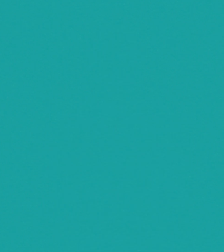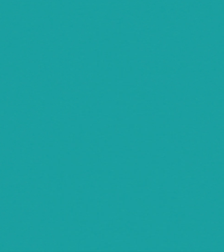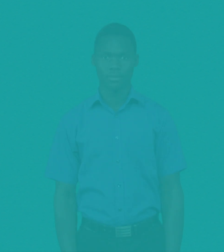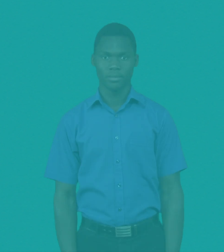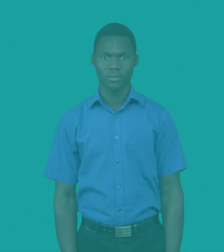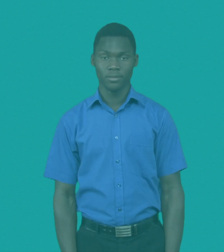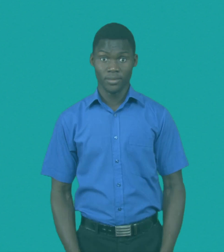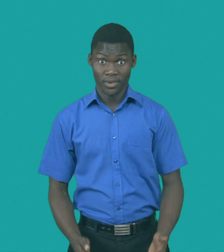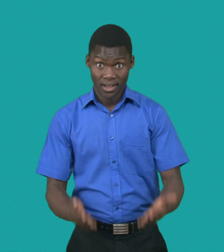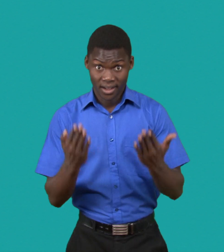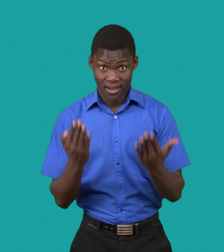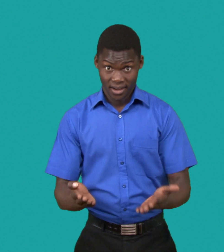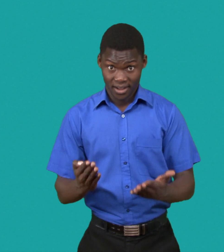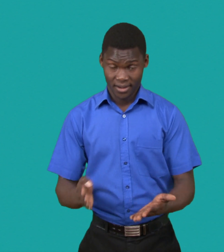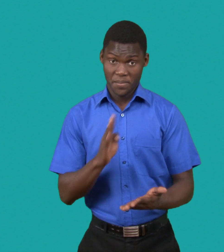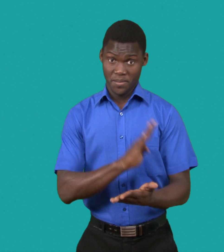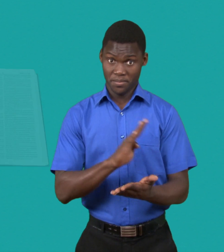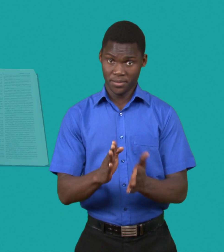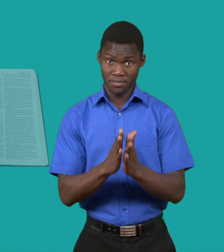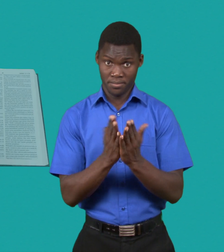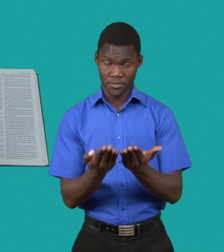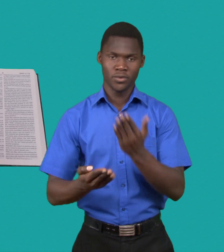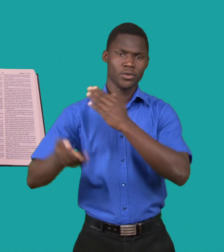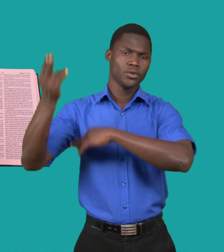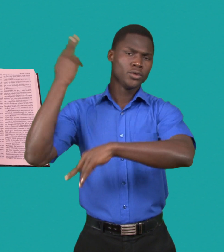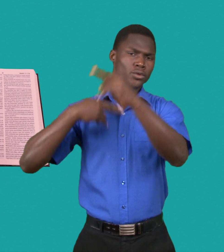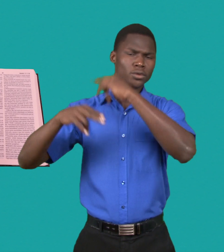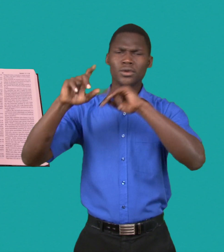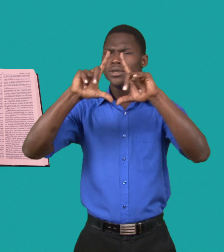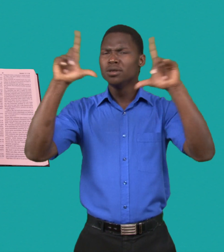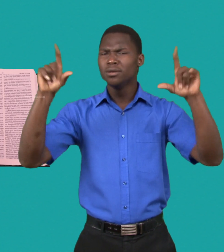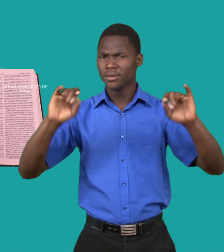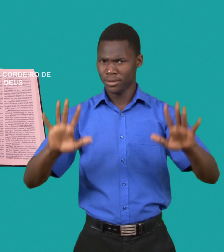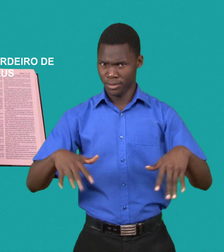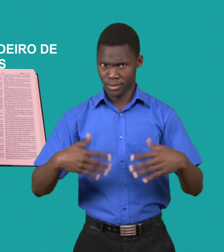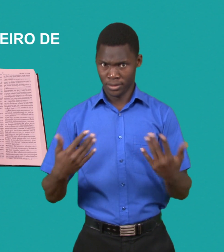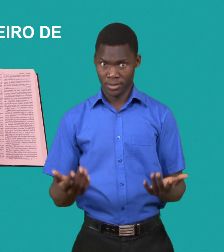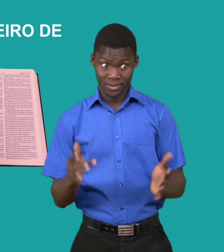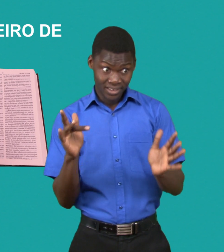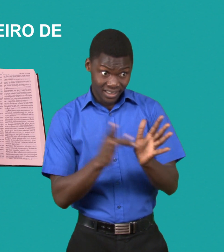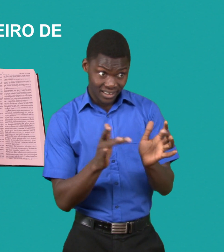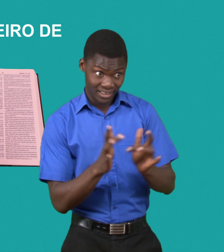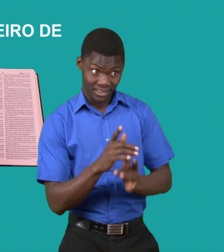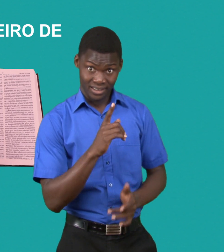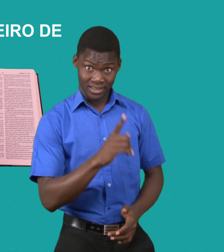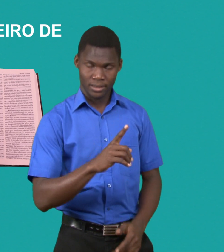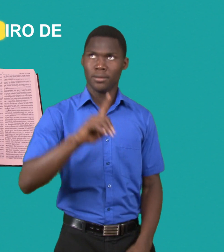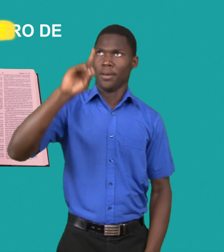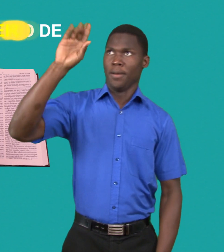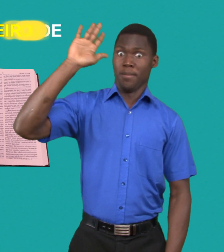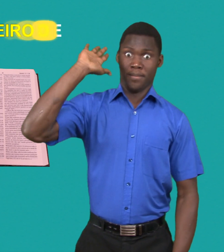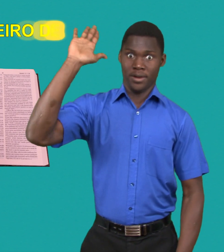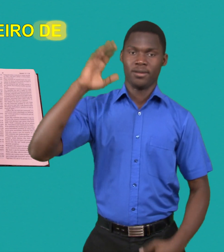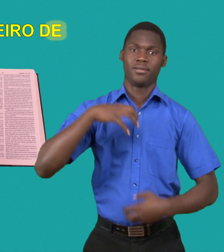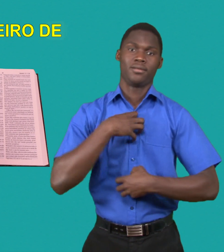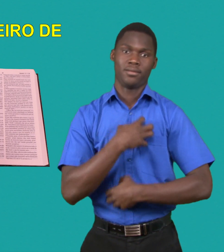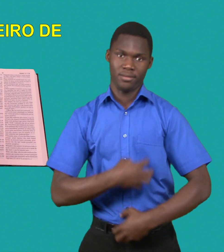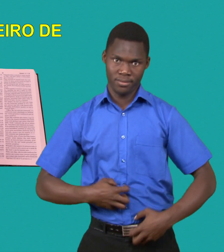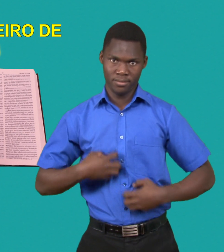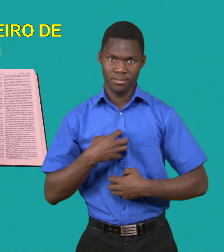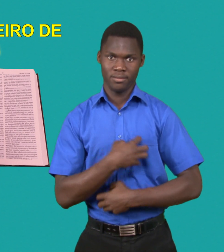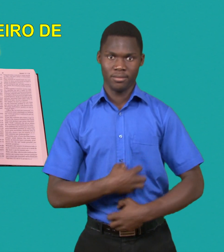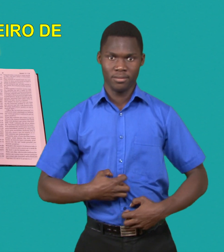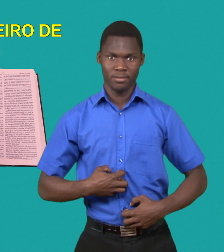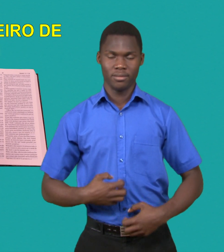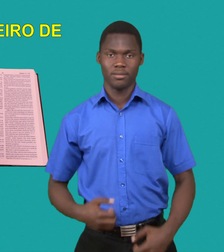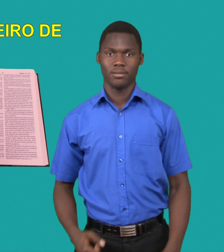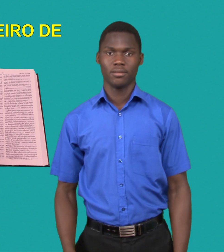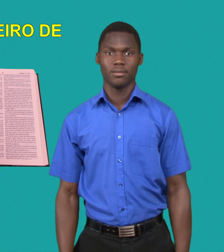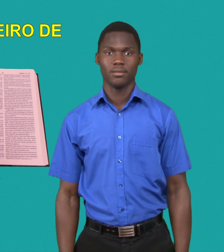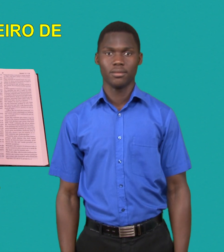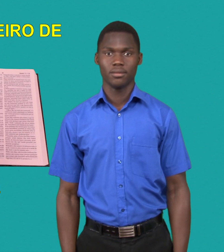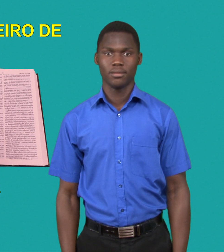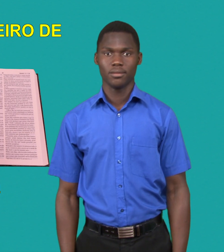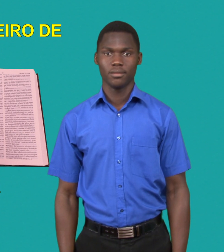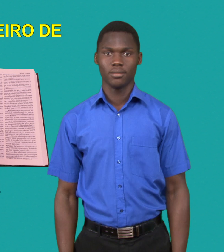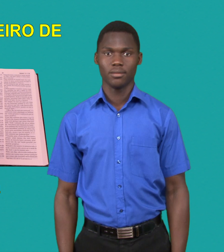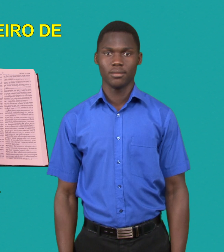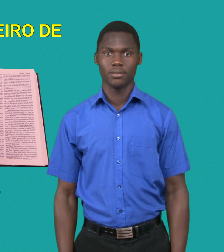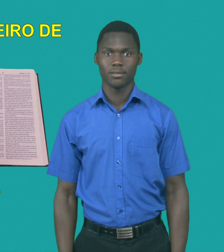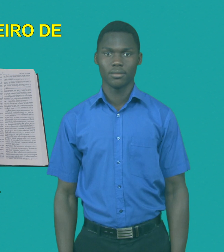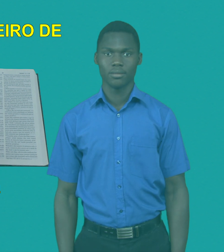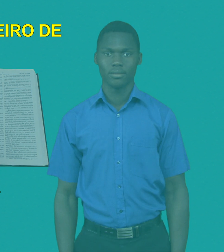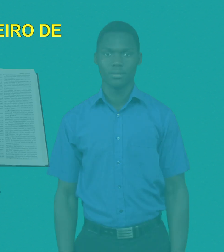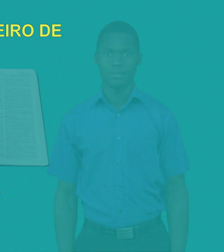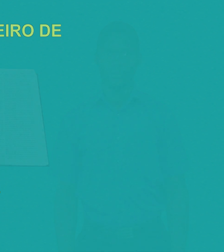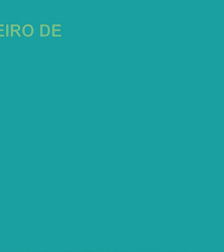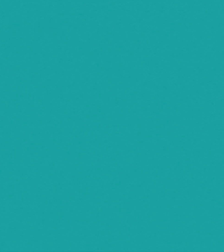Jesus - God's lamb